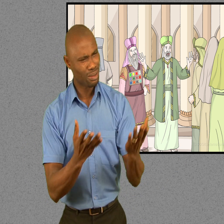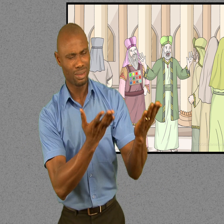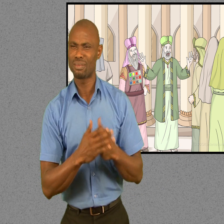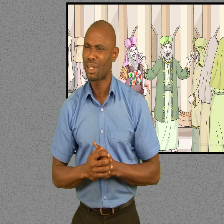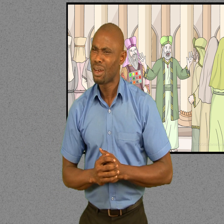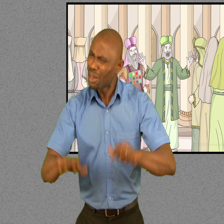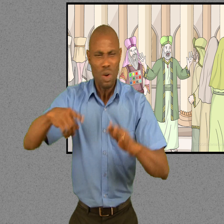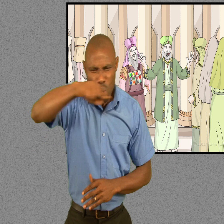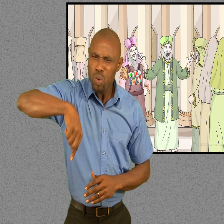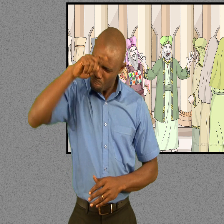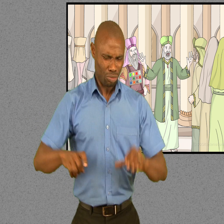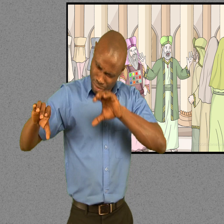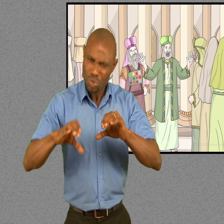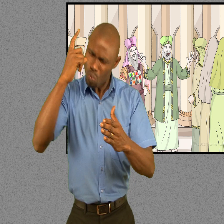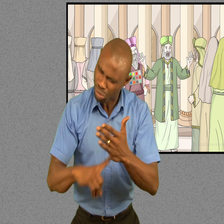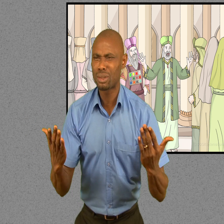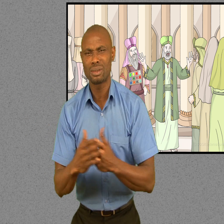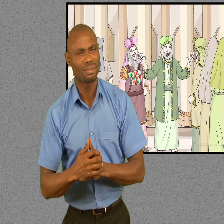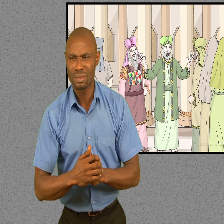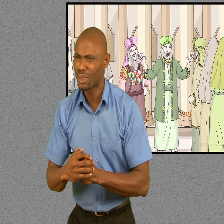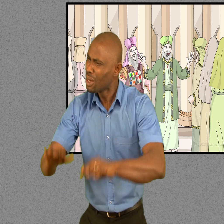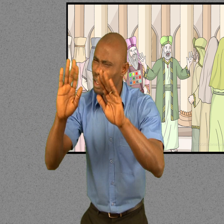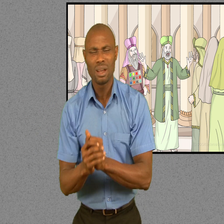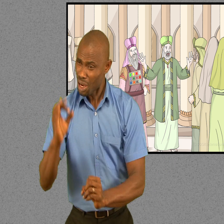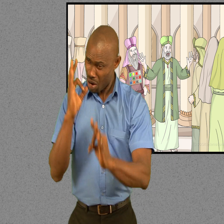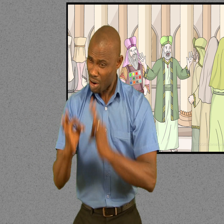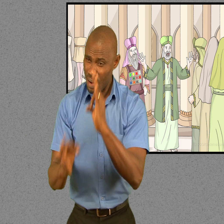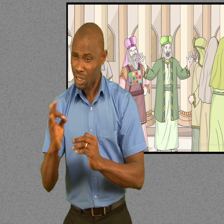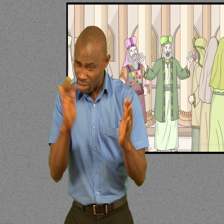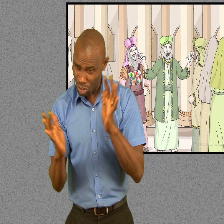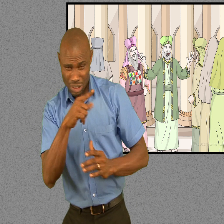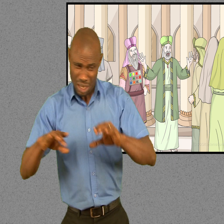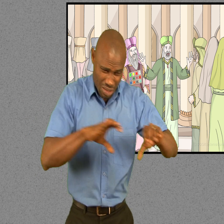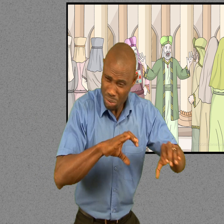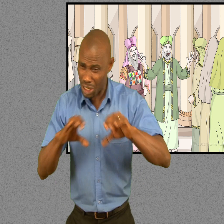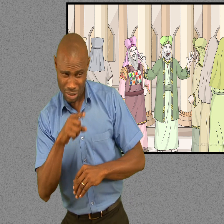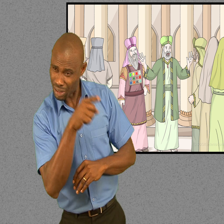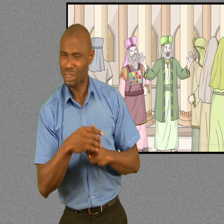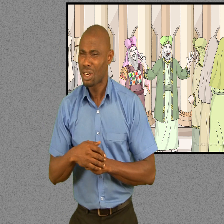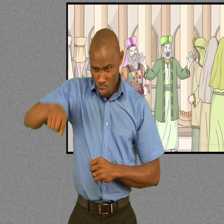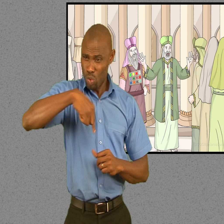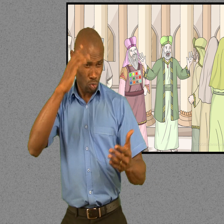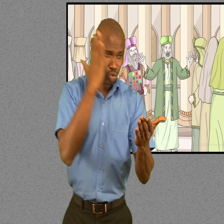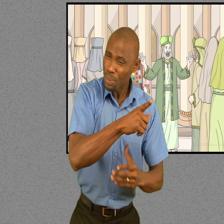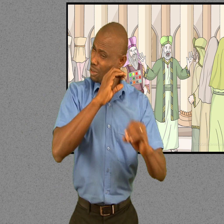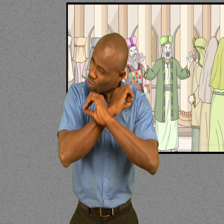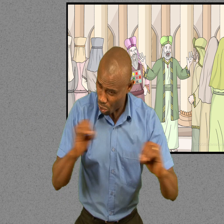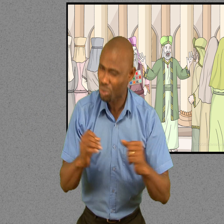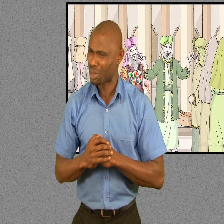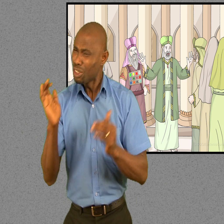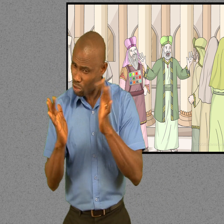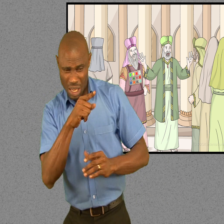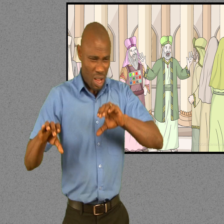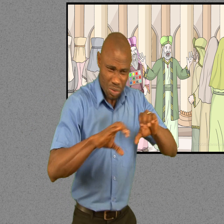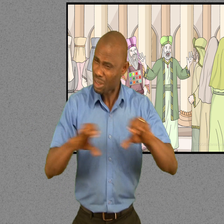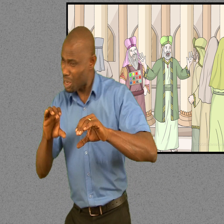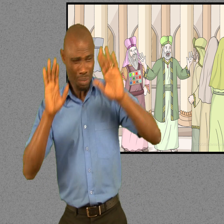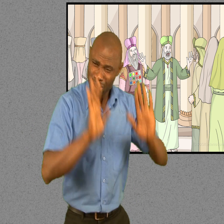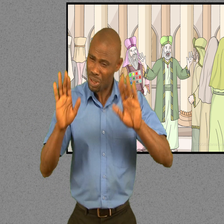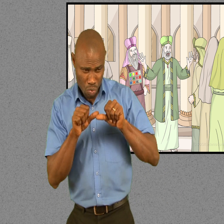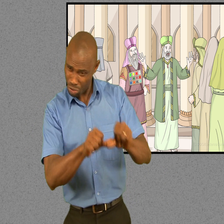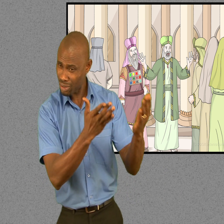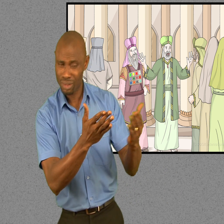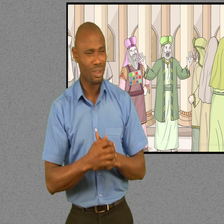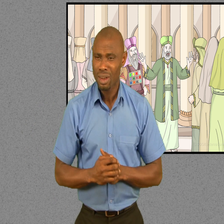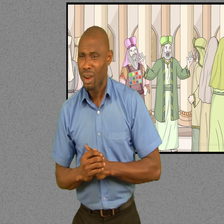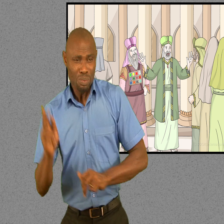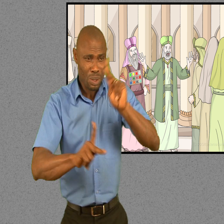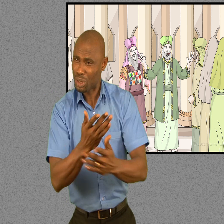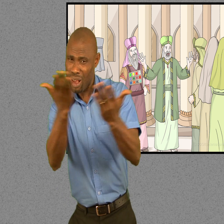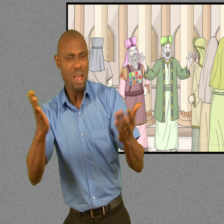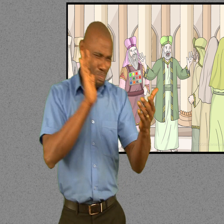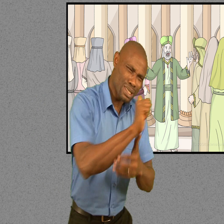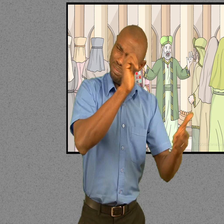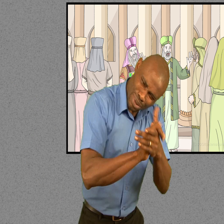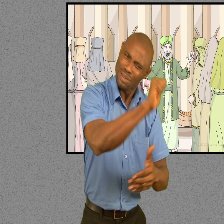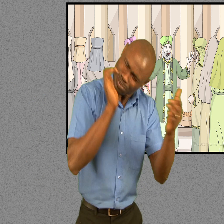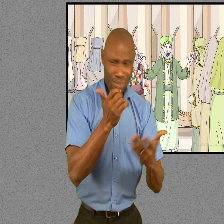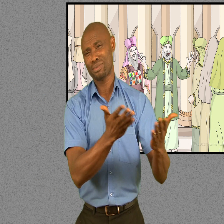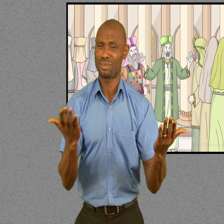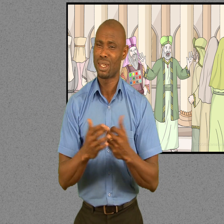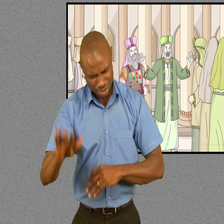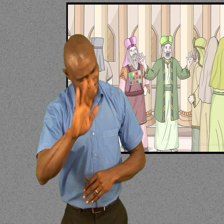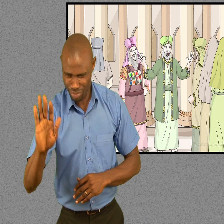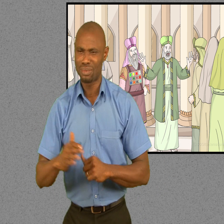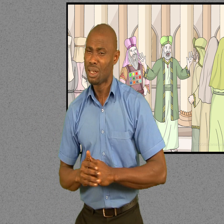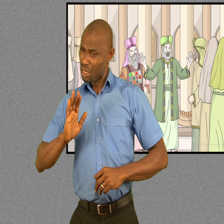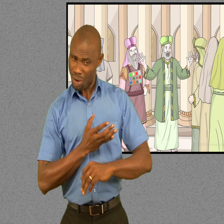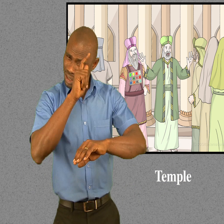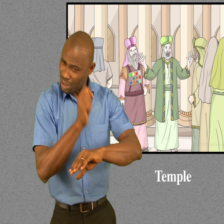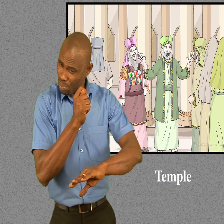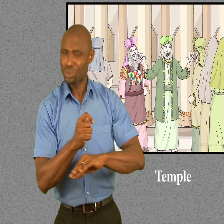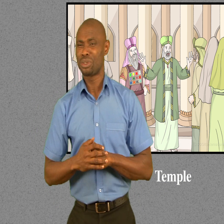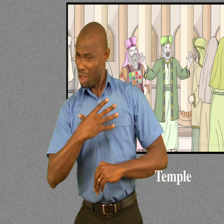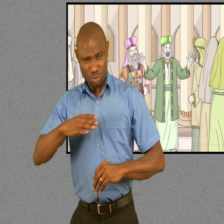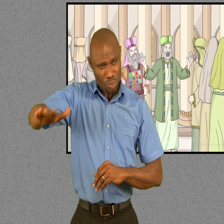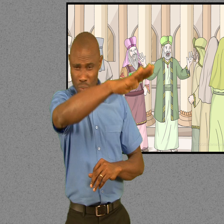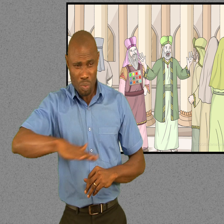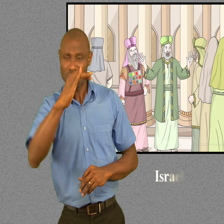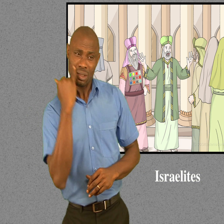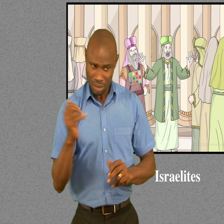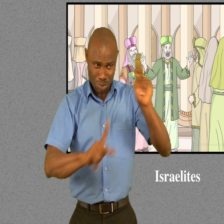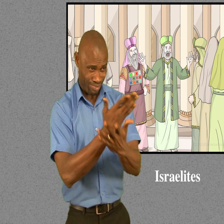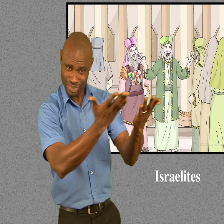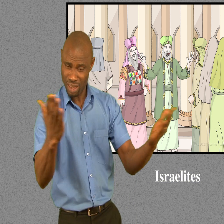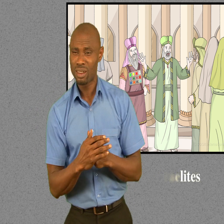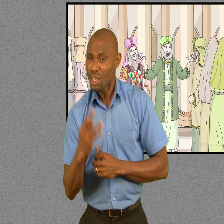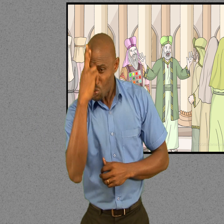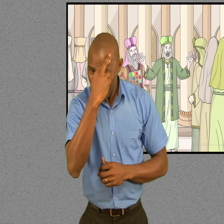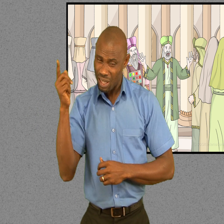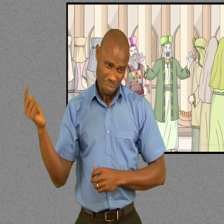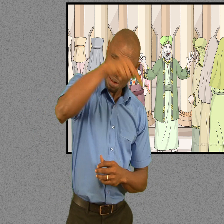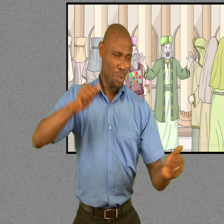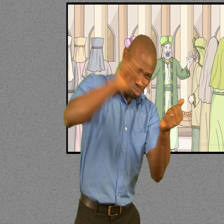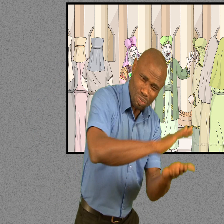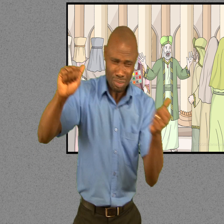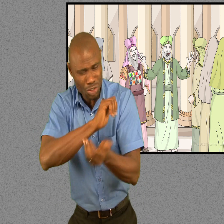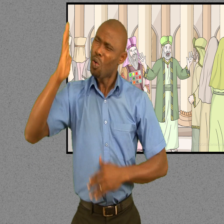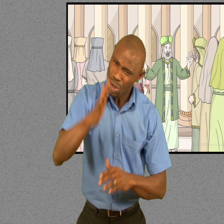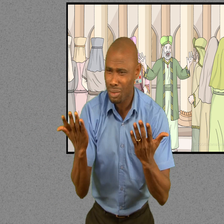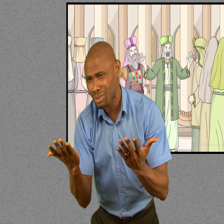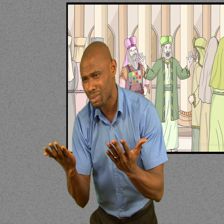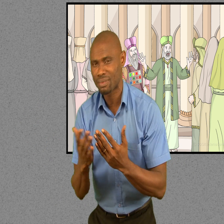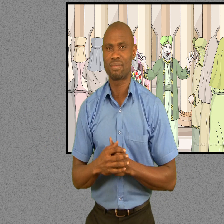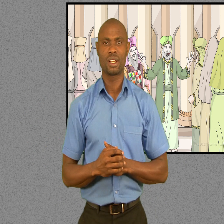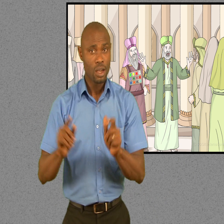If we let Him go on like this, everyone will believe in Him, and then the Romans will come and take away both our place and our nation.”